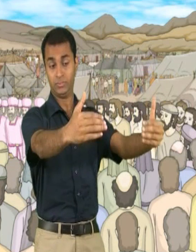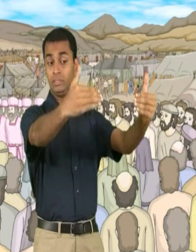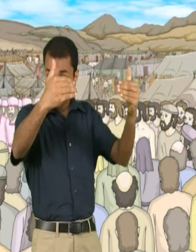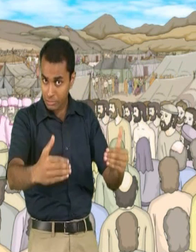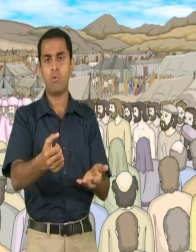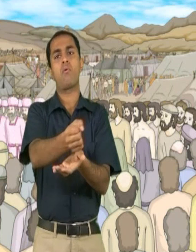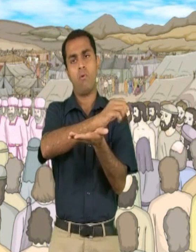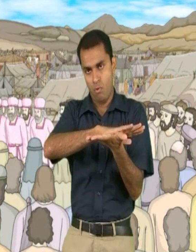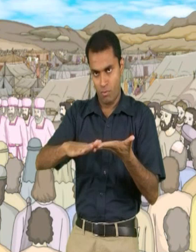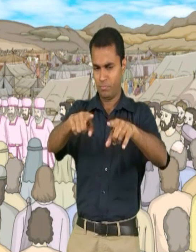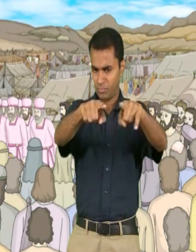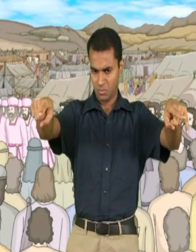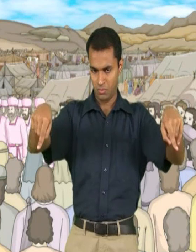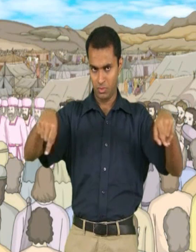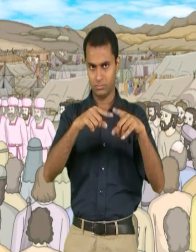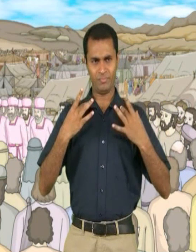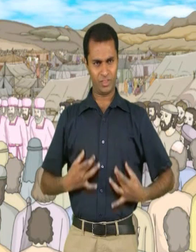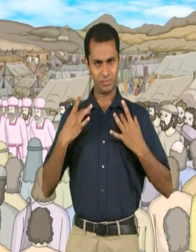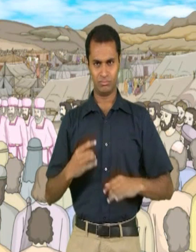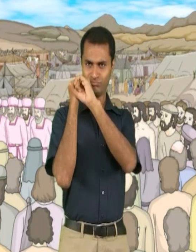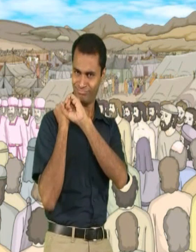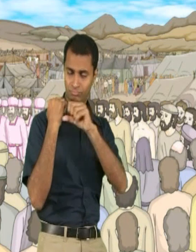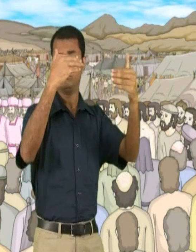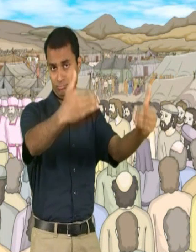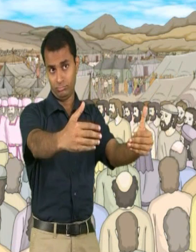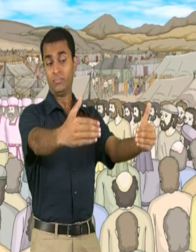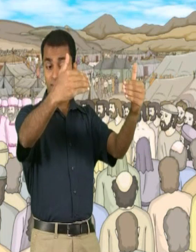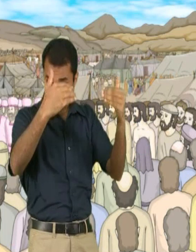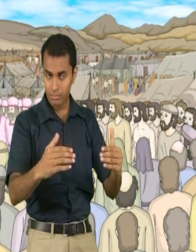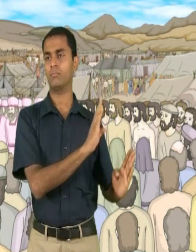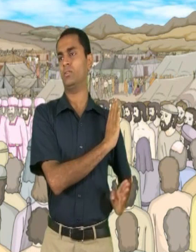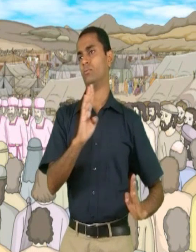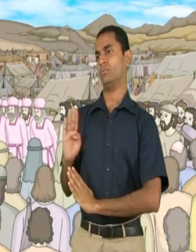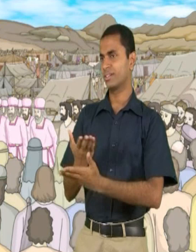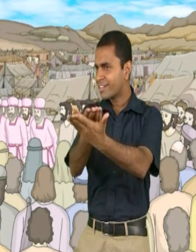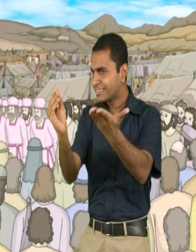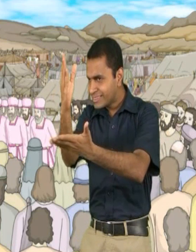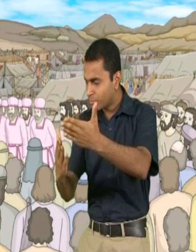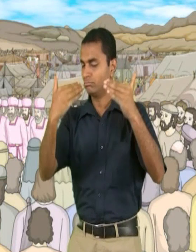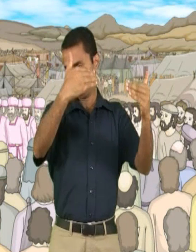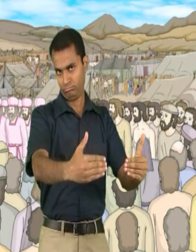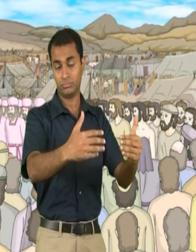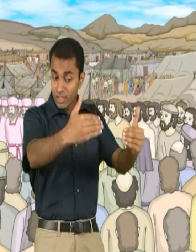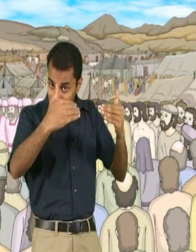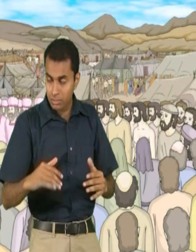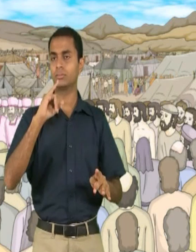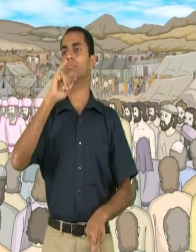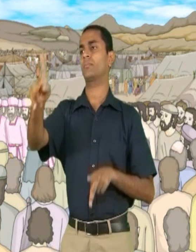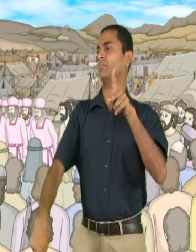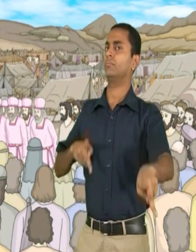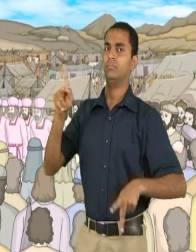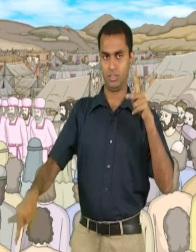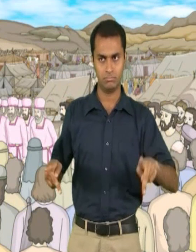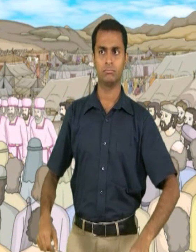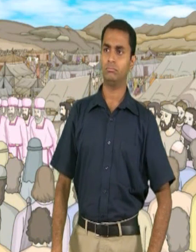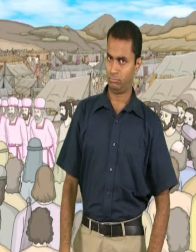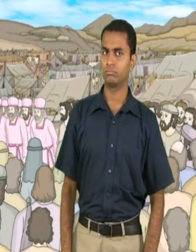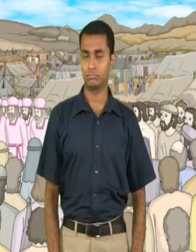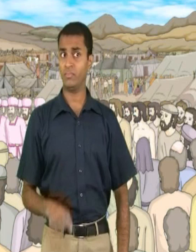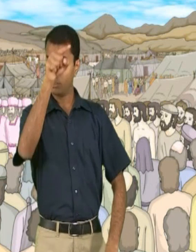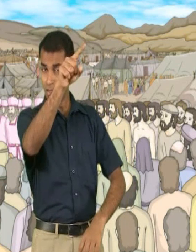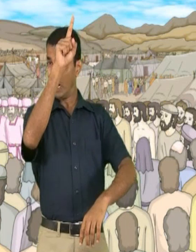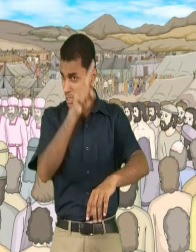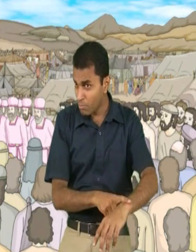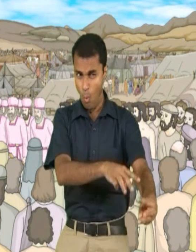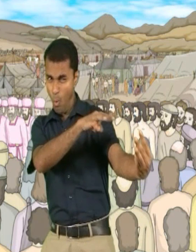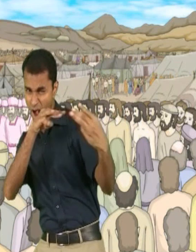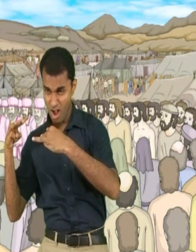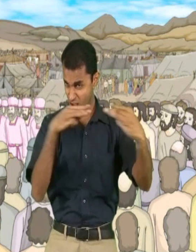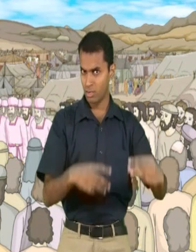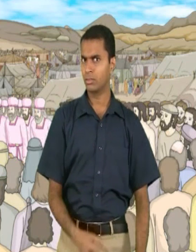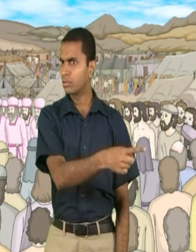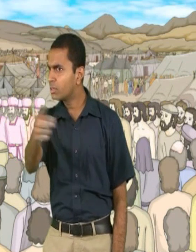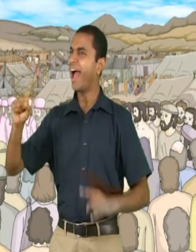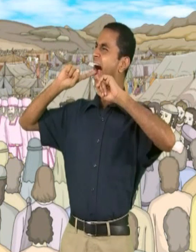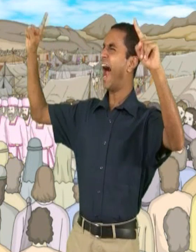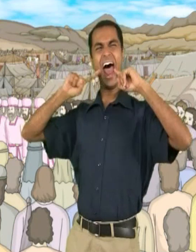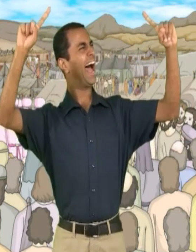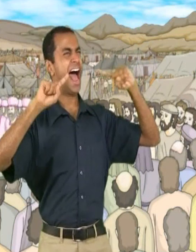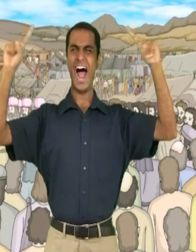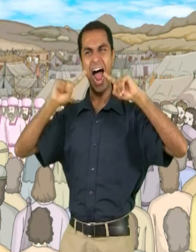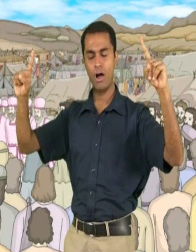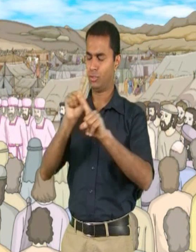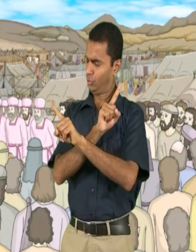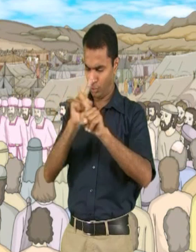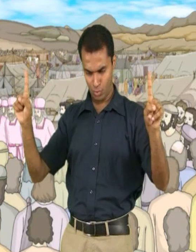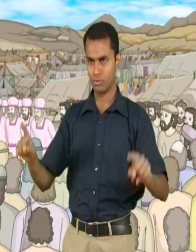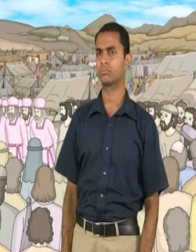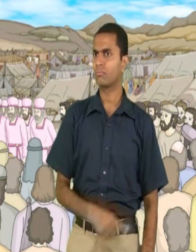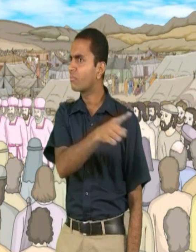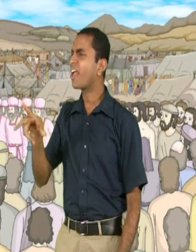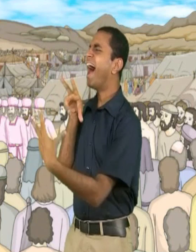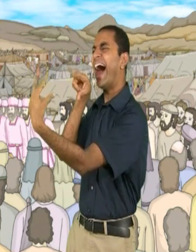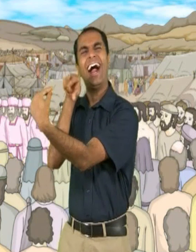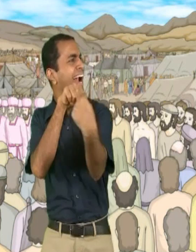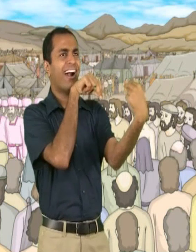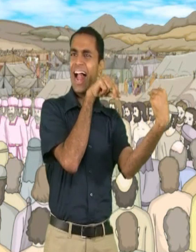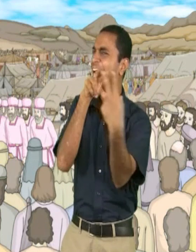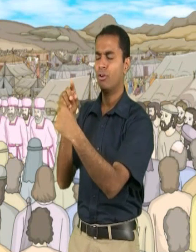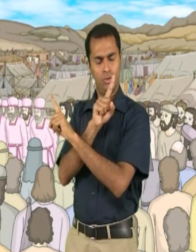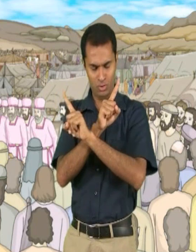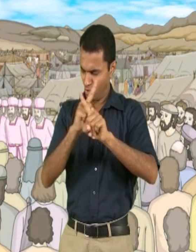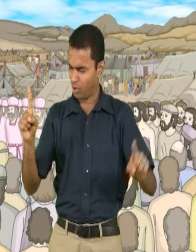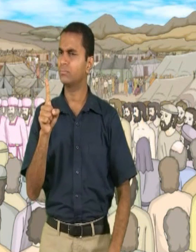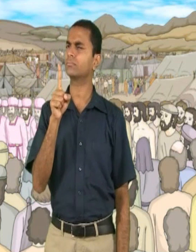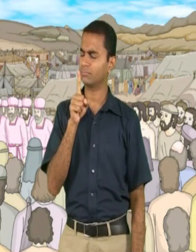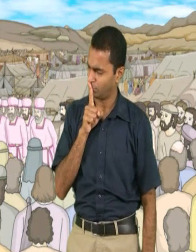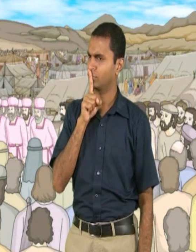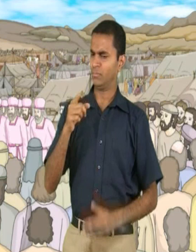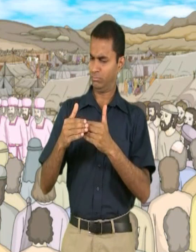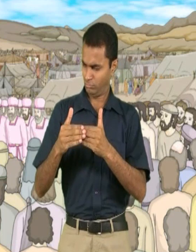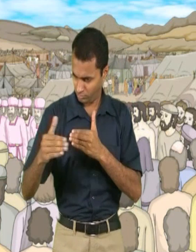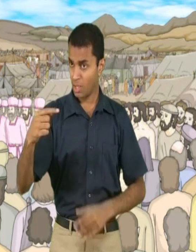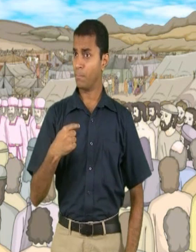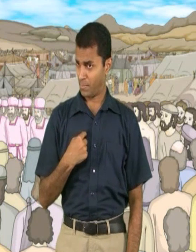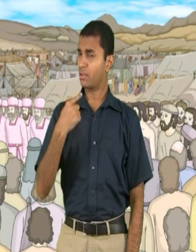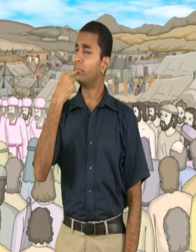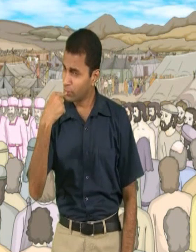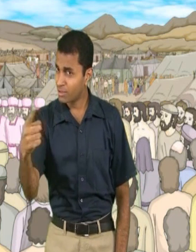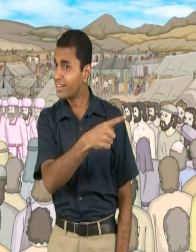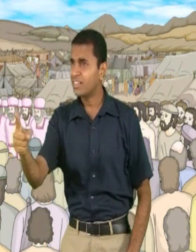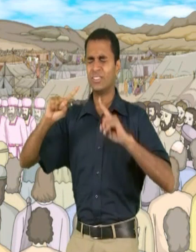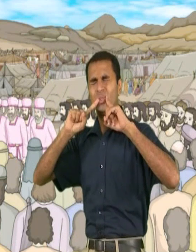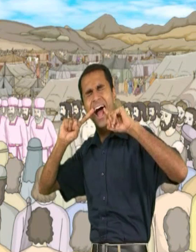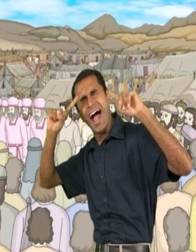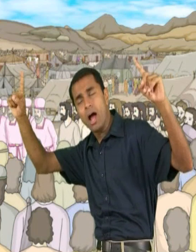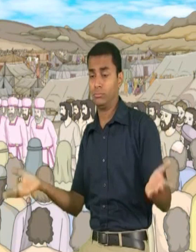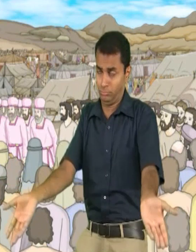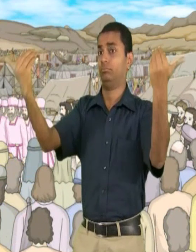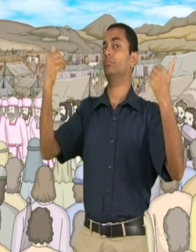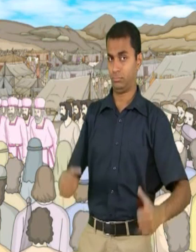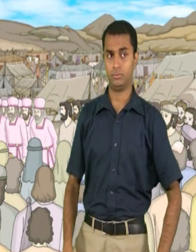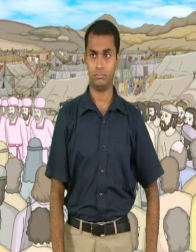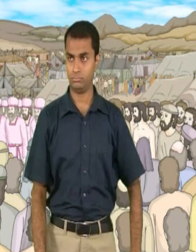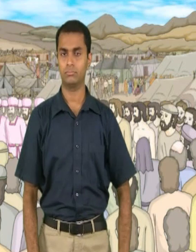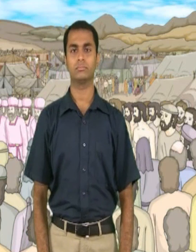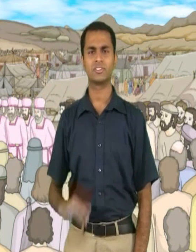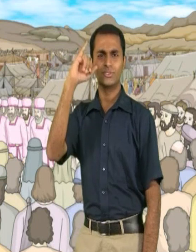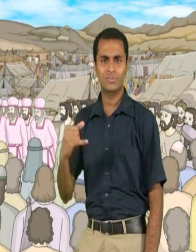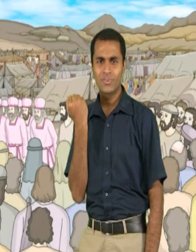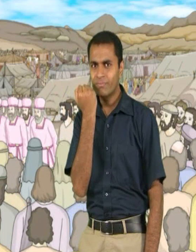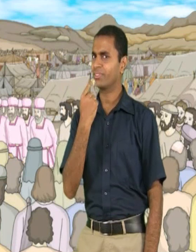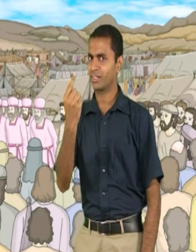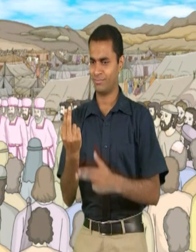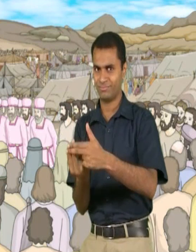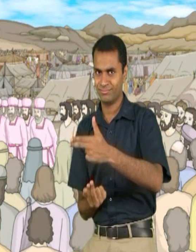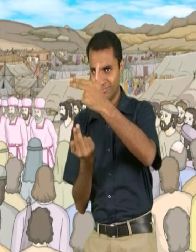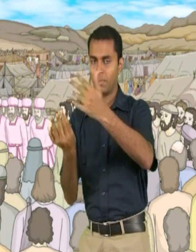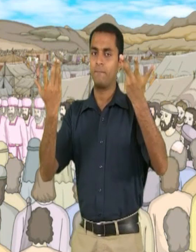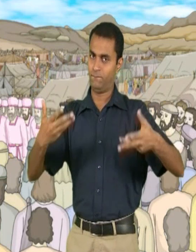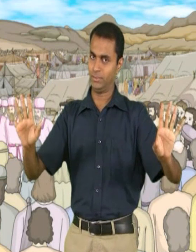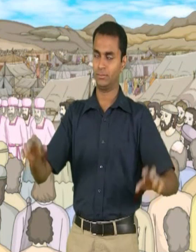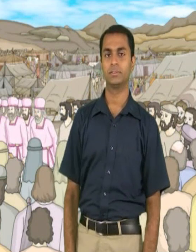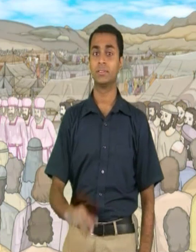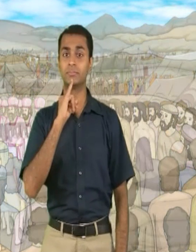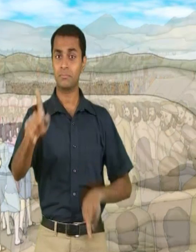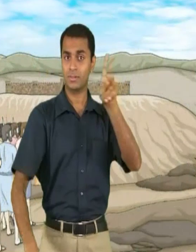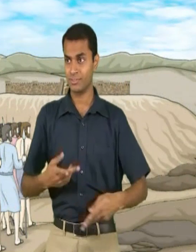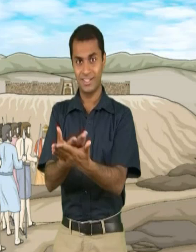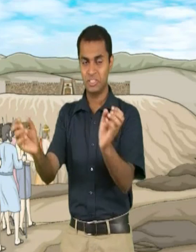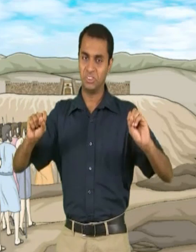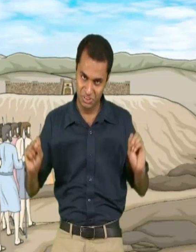And he told the people, “Advance and march around the city, with the armed troops going ahead of the ark of the LORD.”